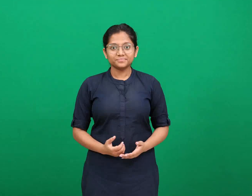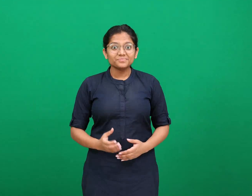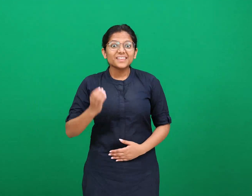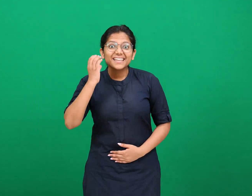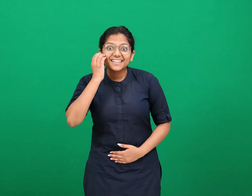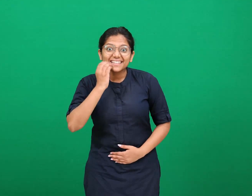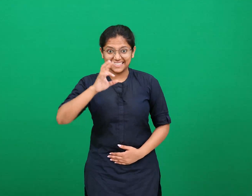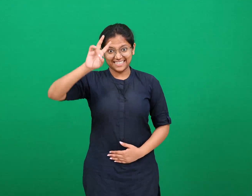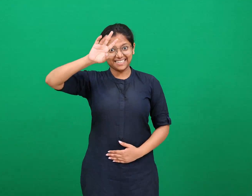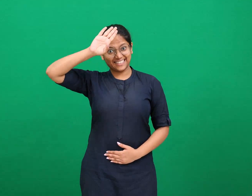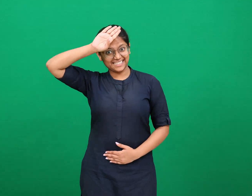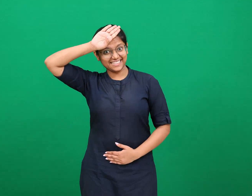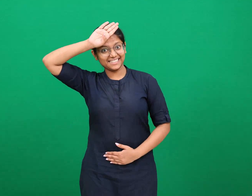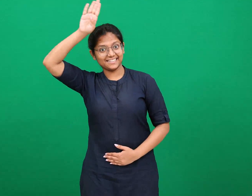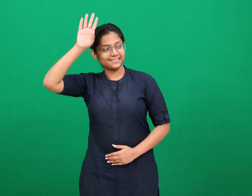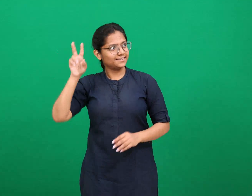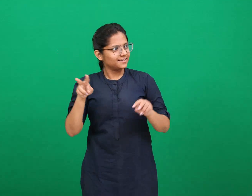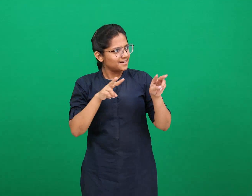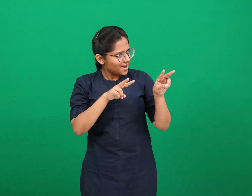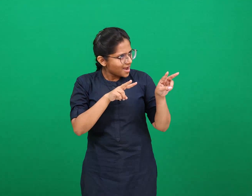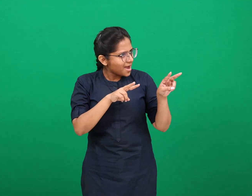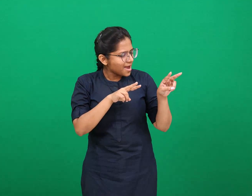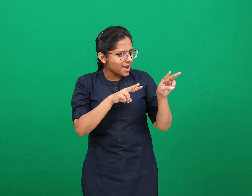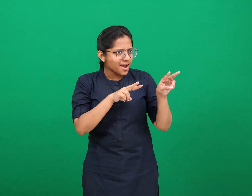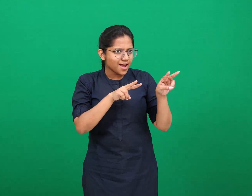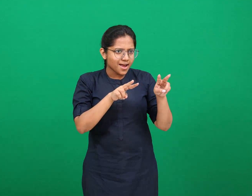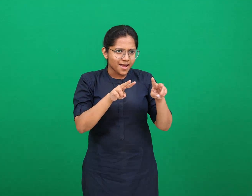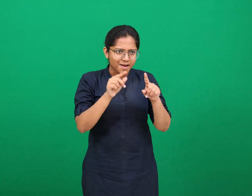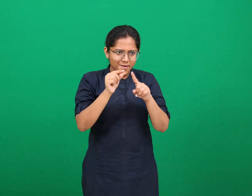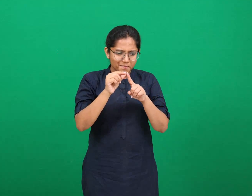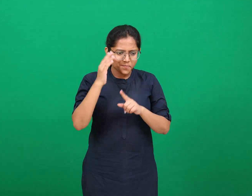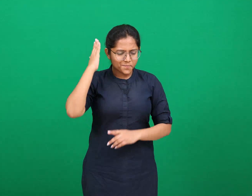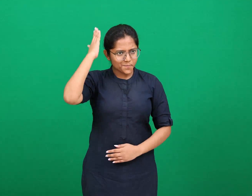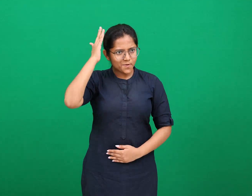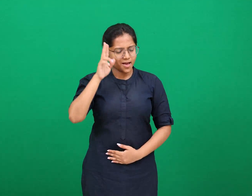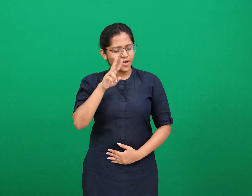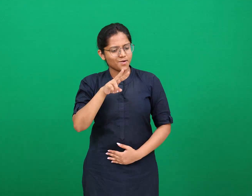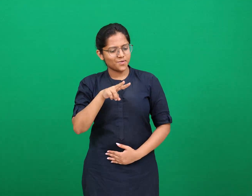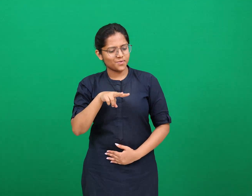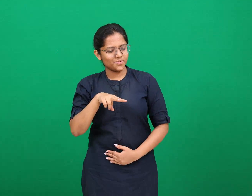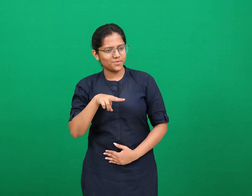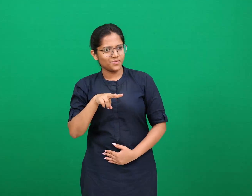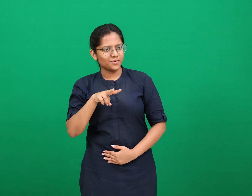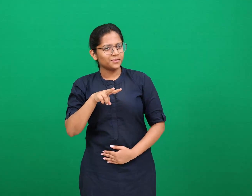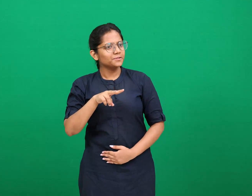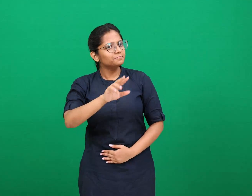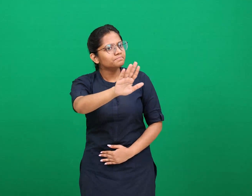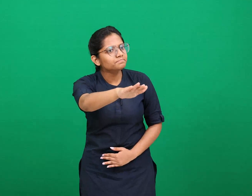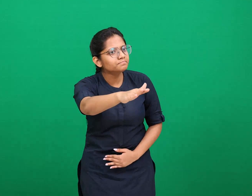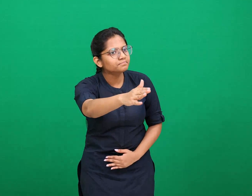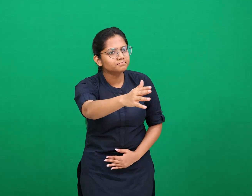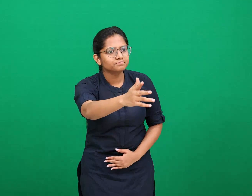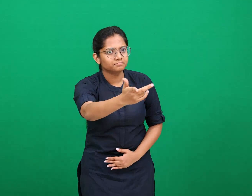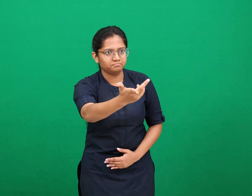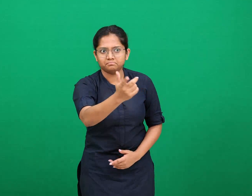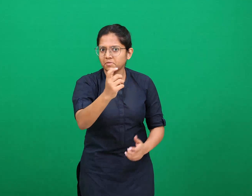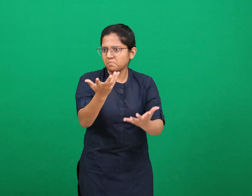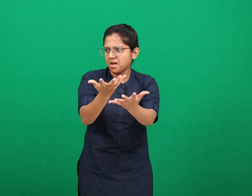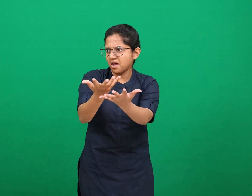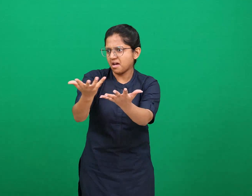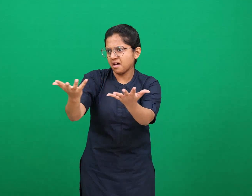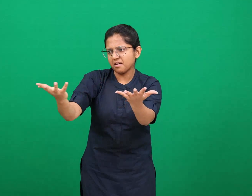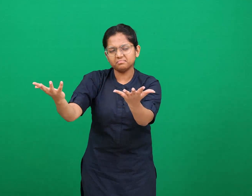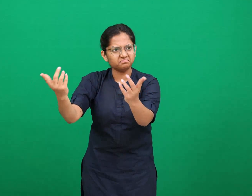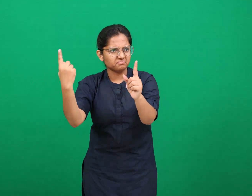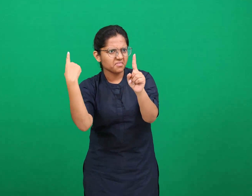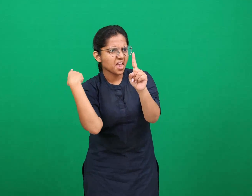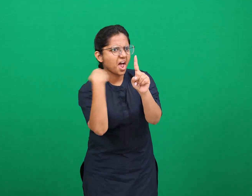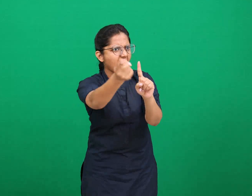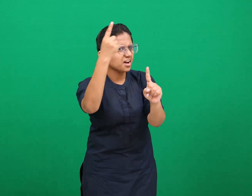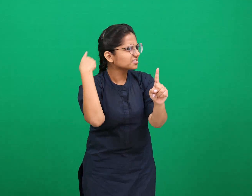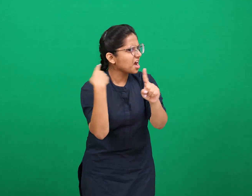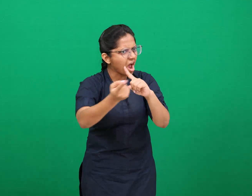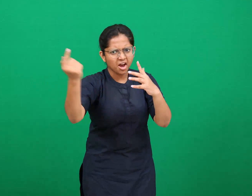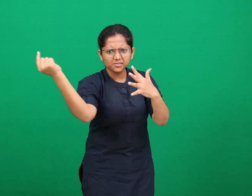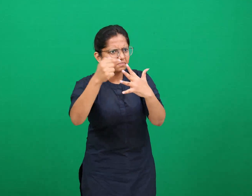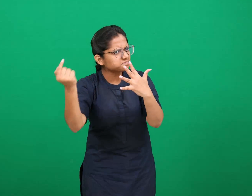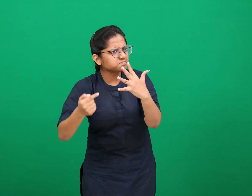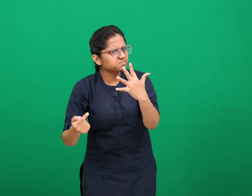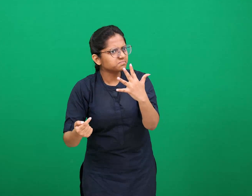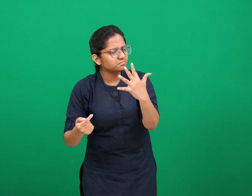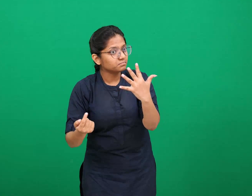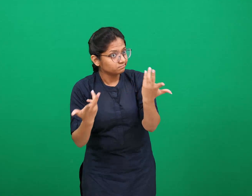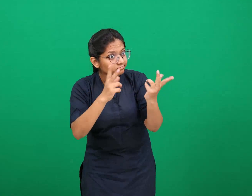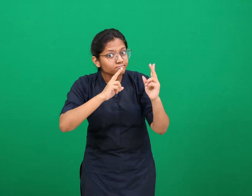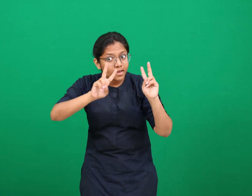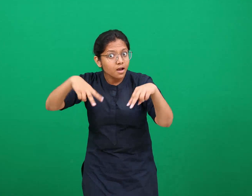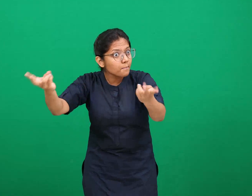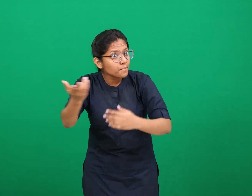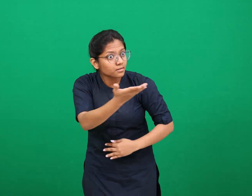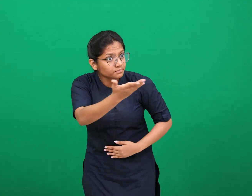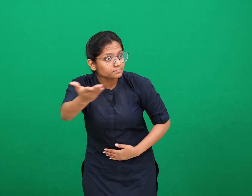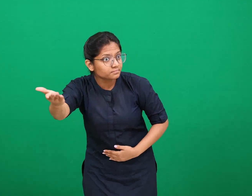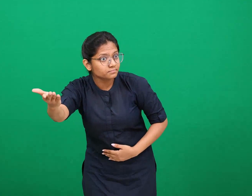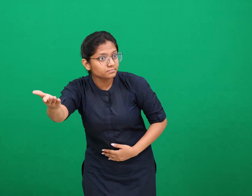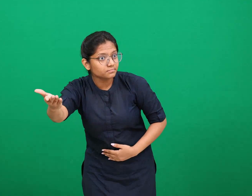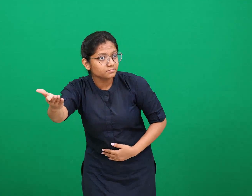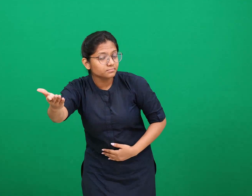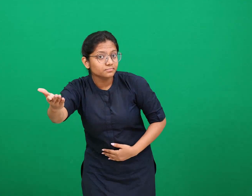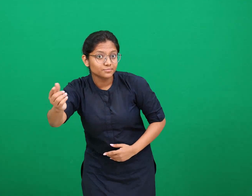Agrippa said to Paul, "You have permission to speak for yourself."